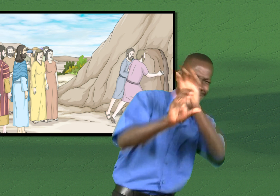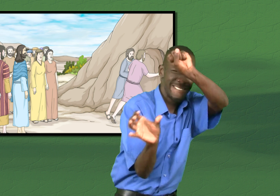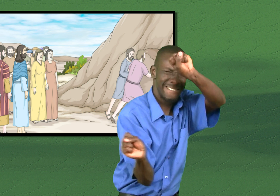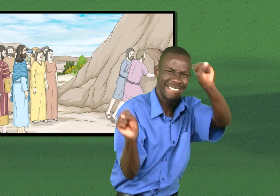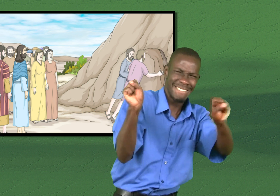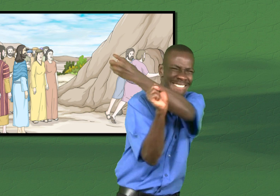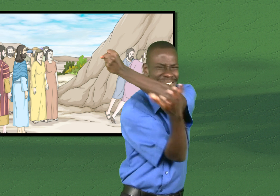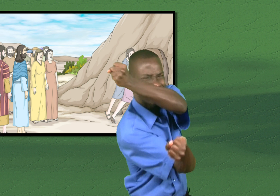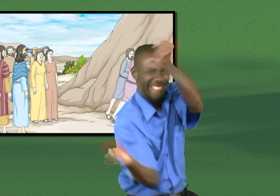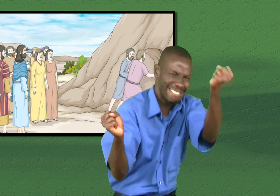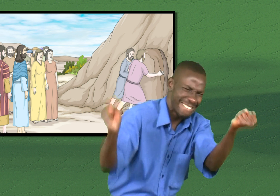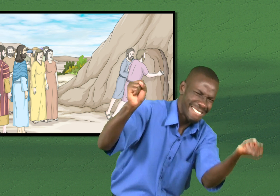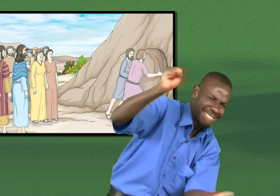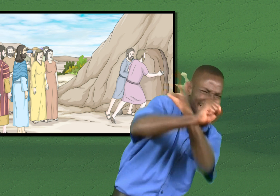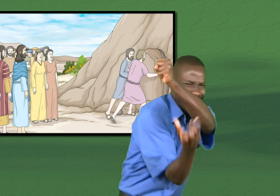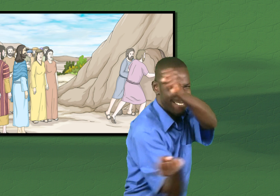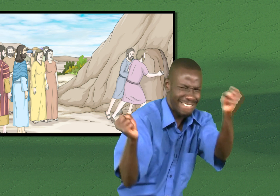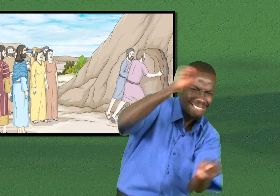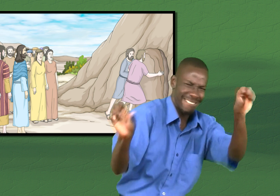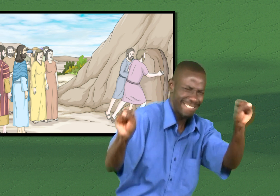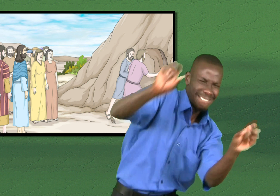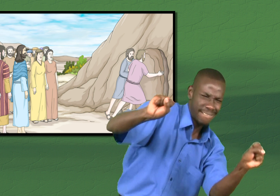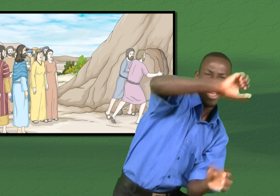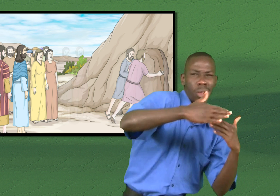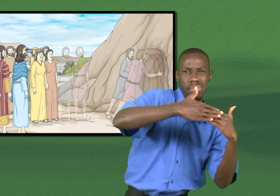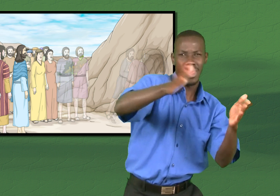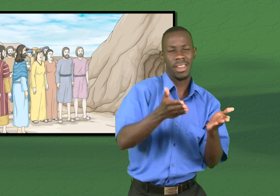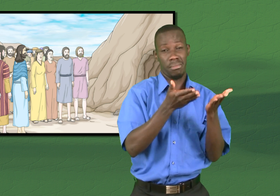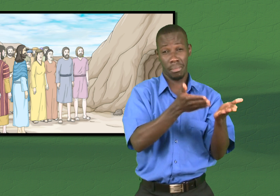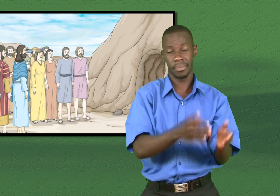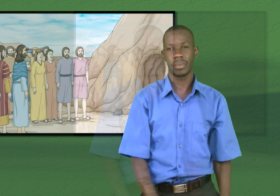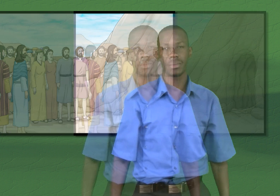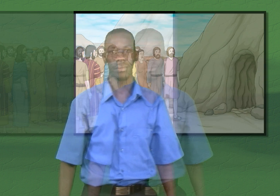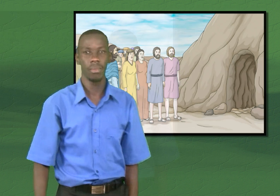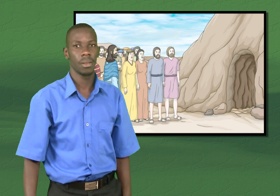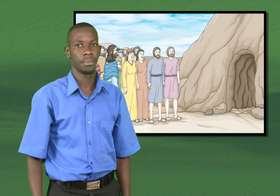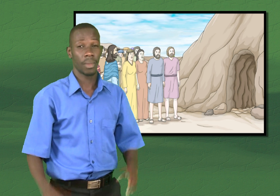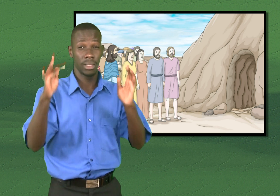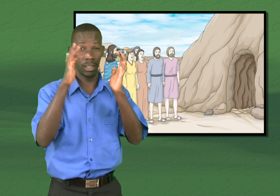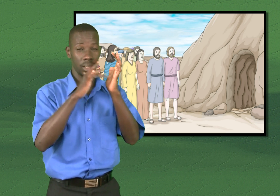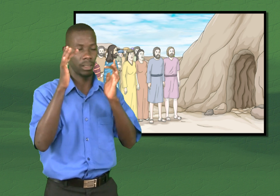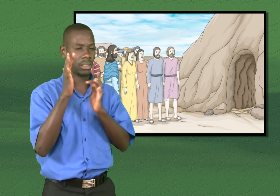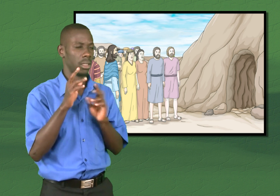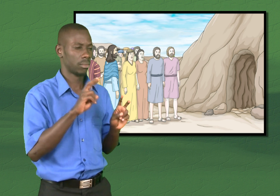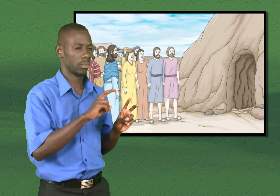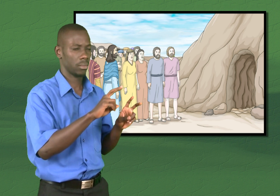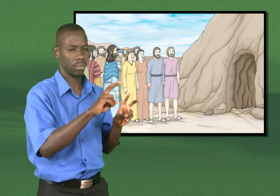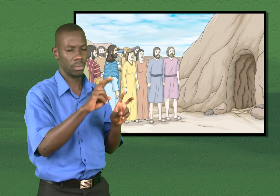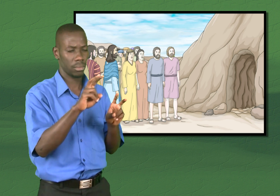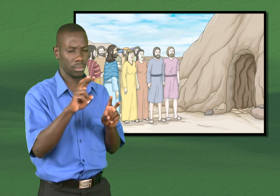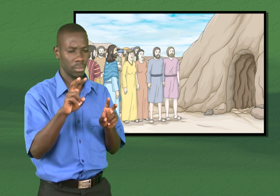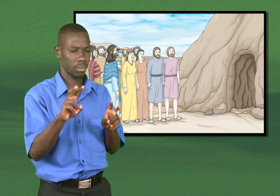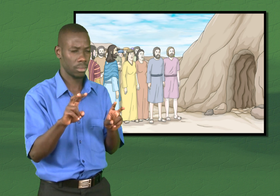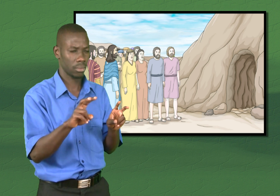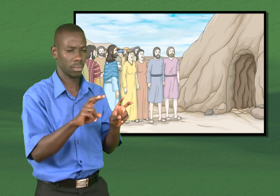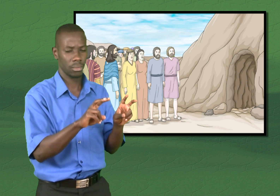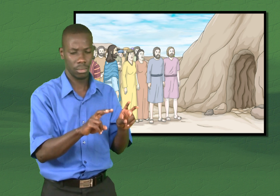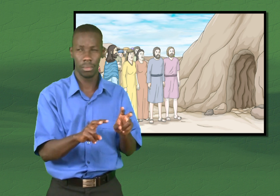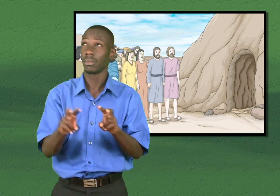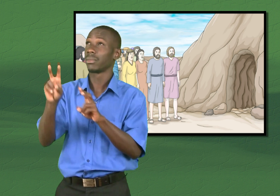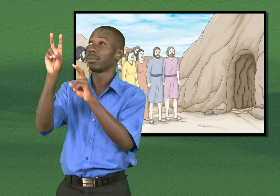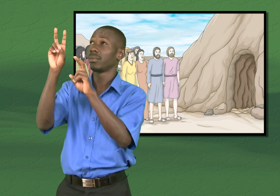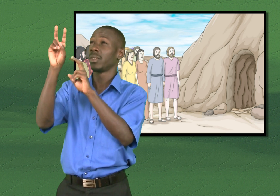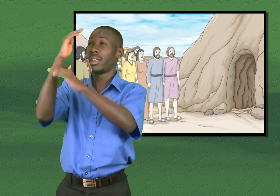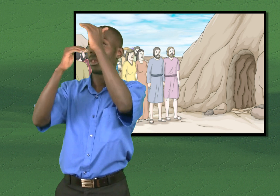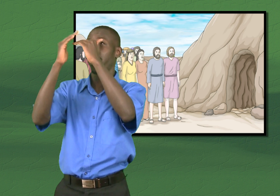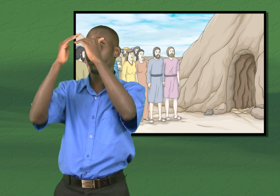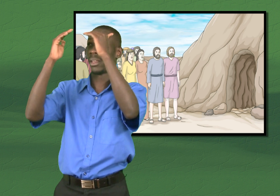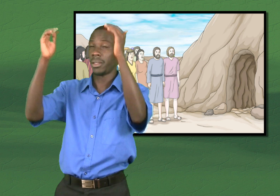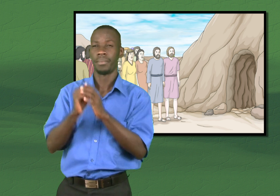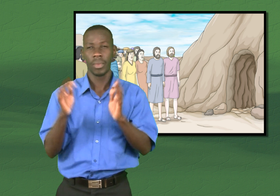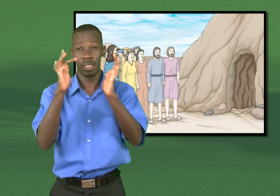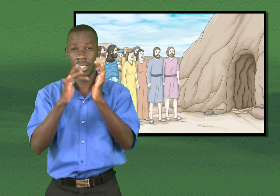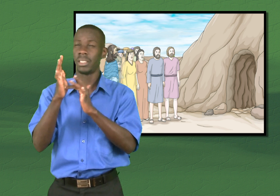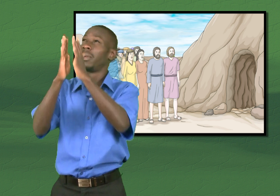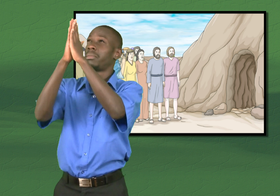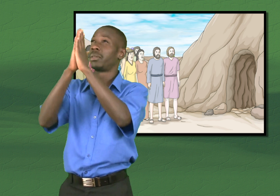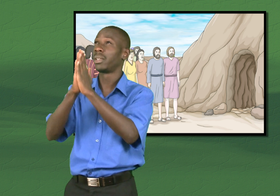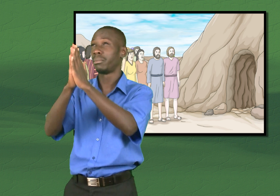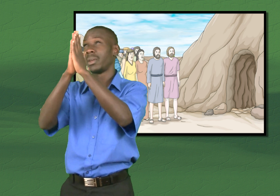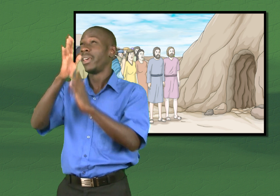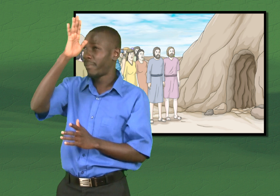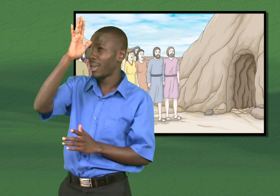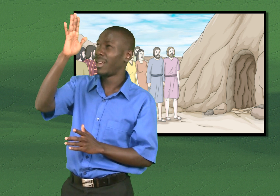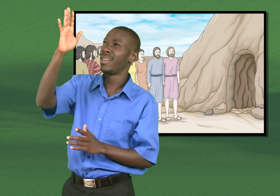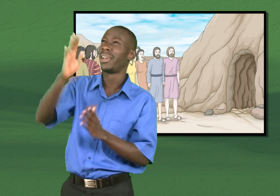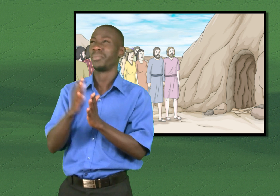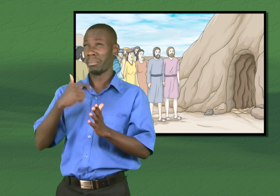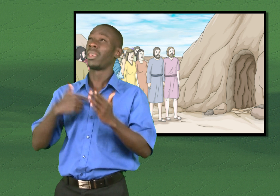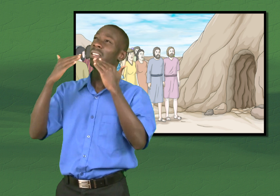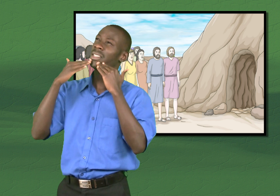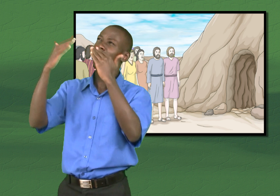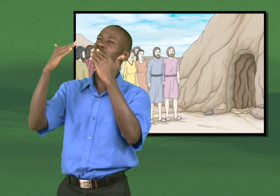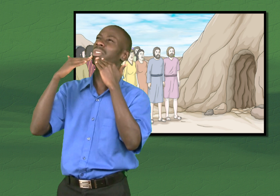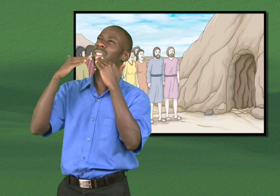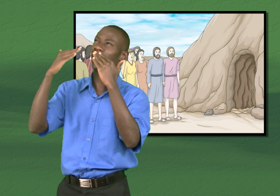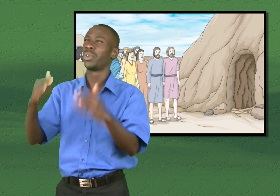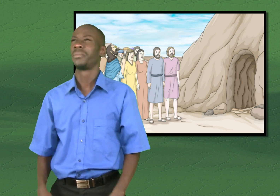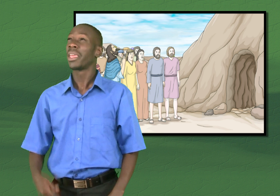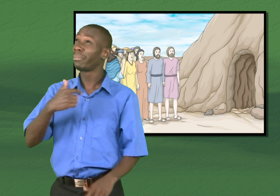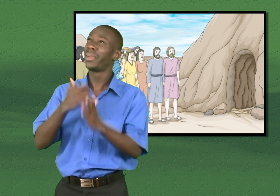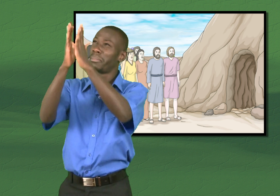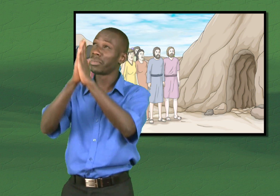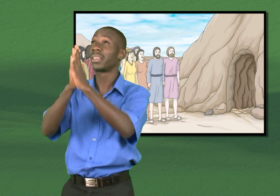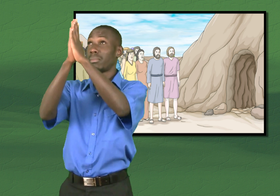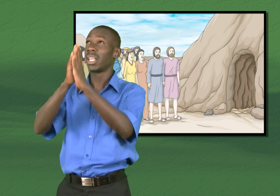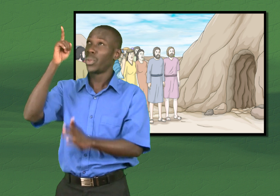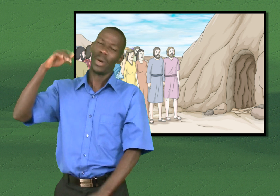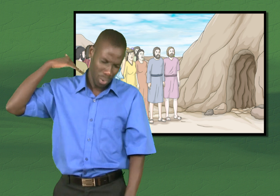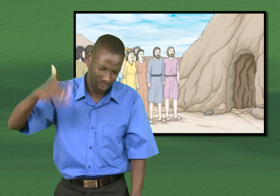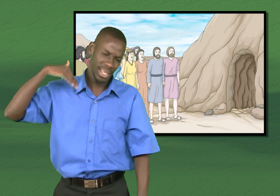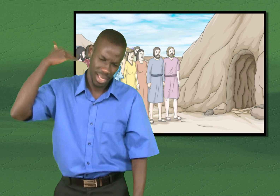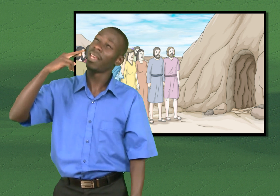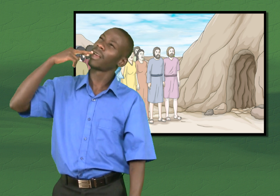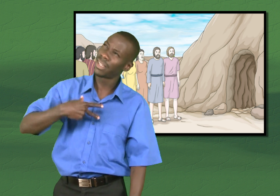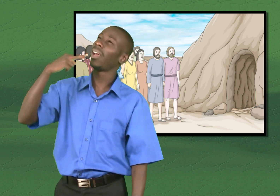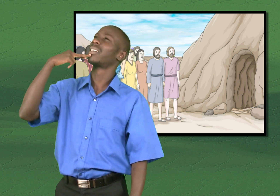Then Jesus lifted His eyes upward and said, “Father, I thank You that You have heard Me.